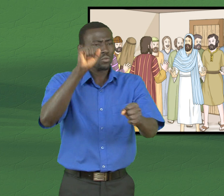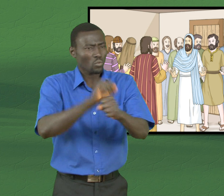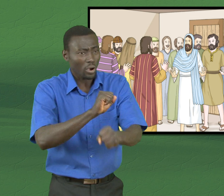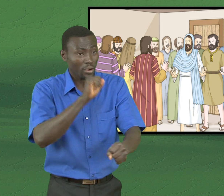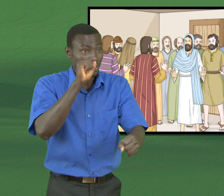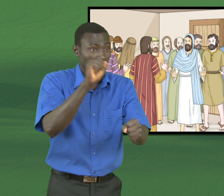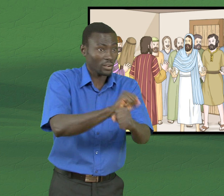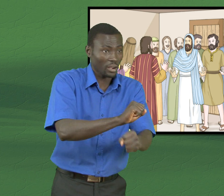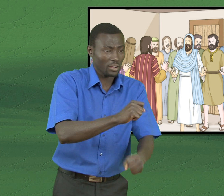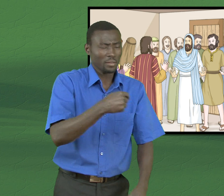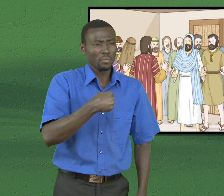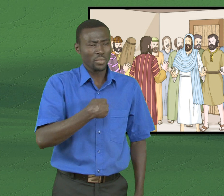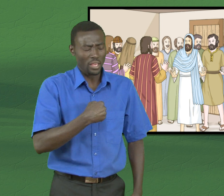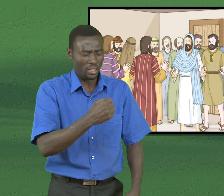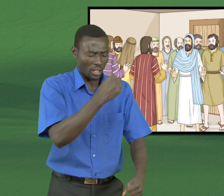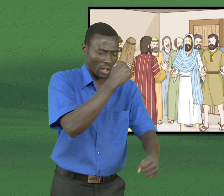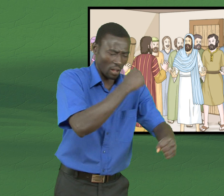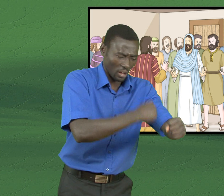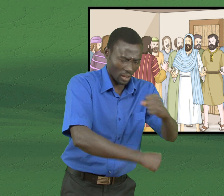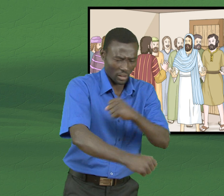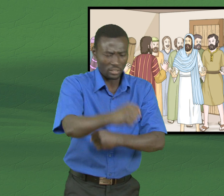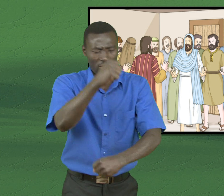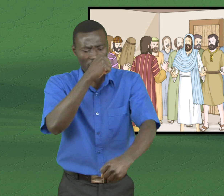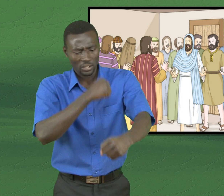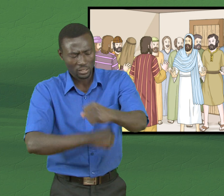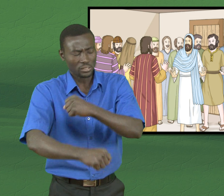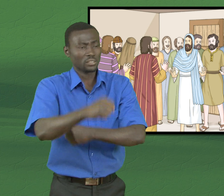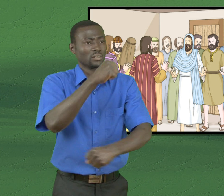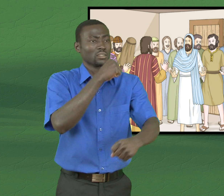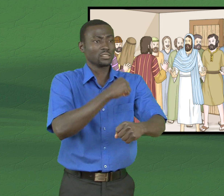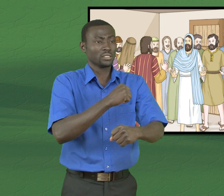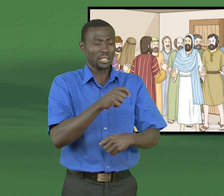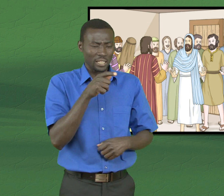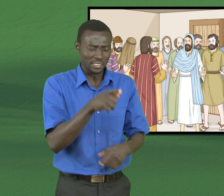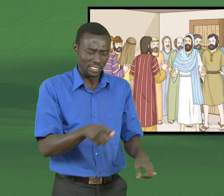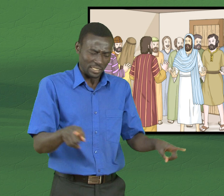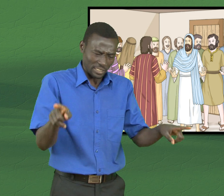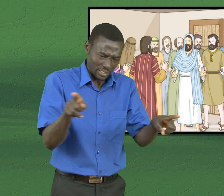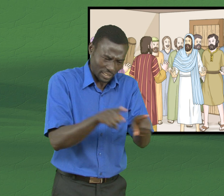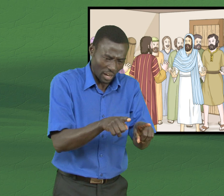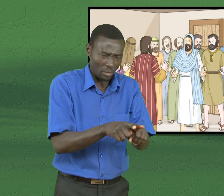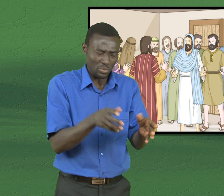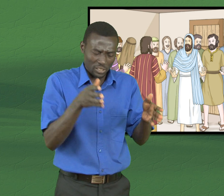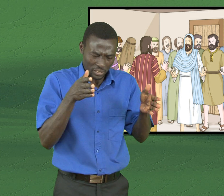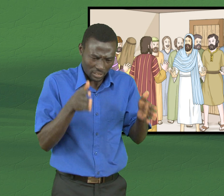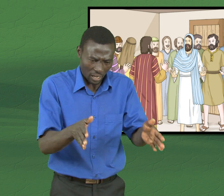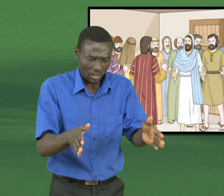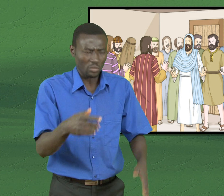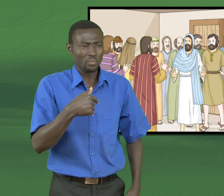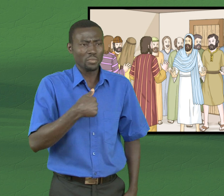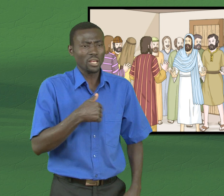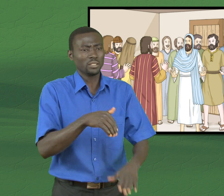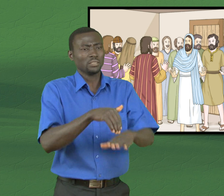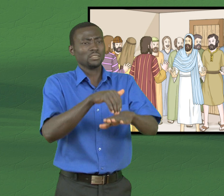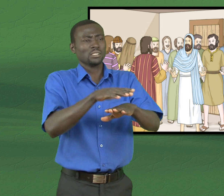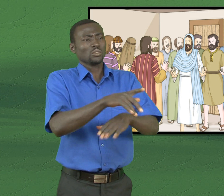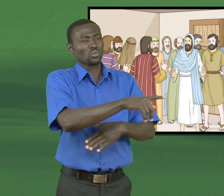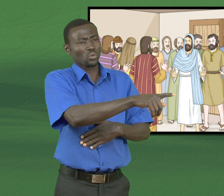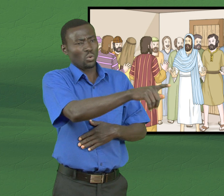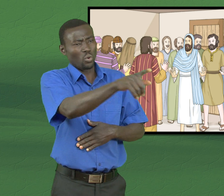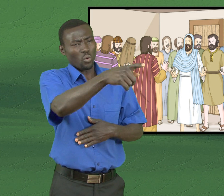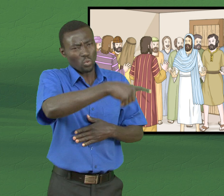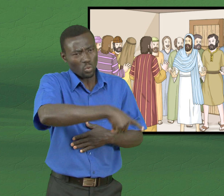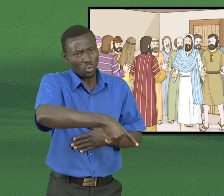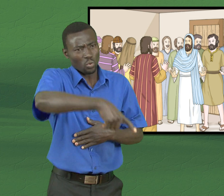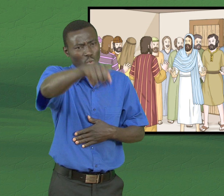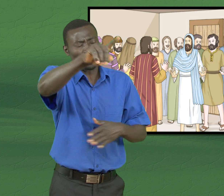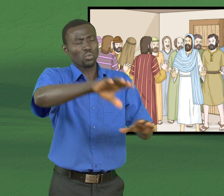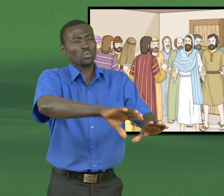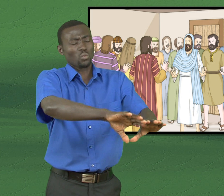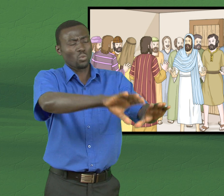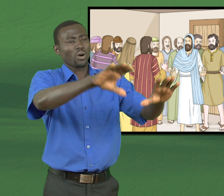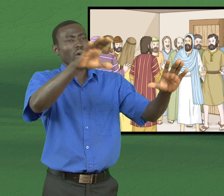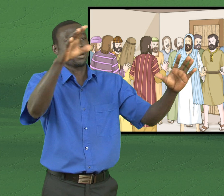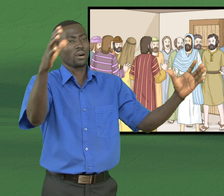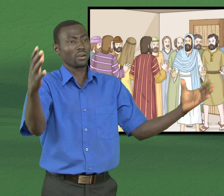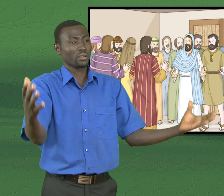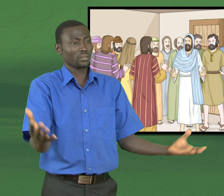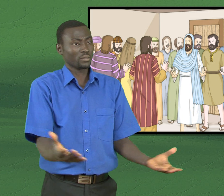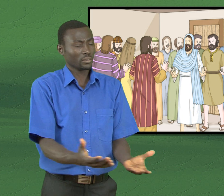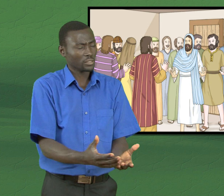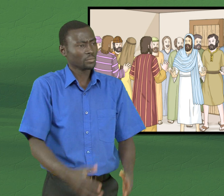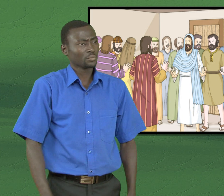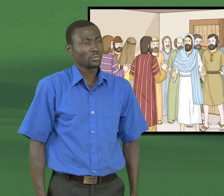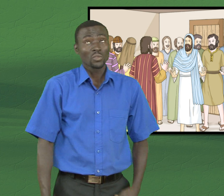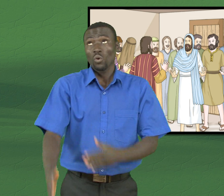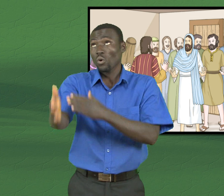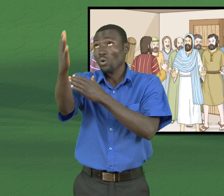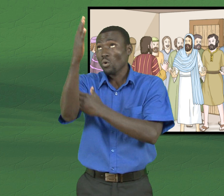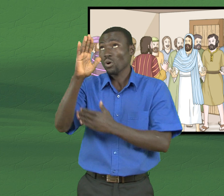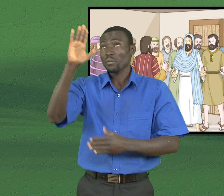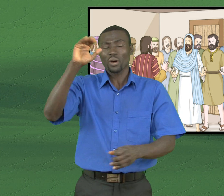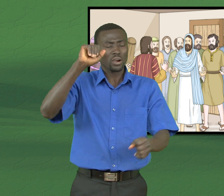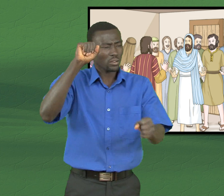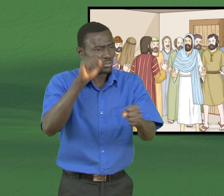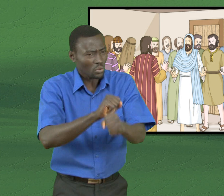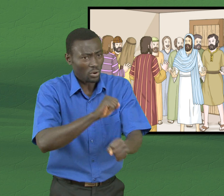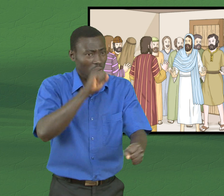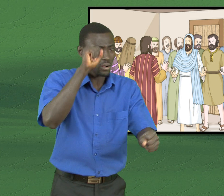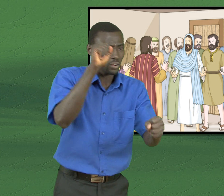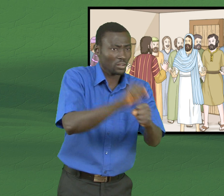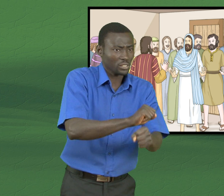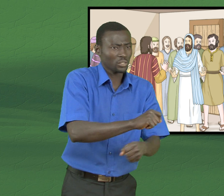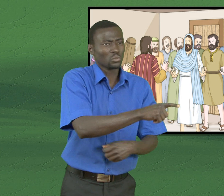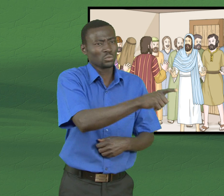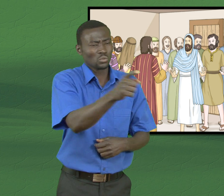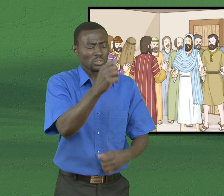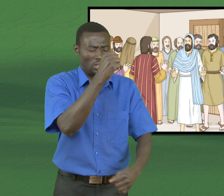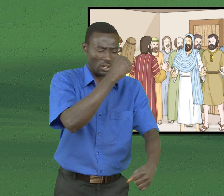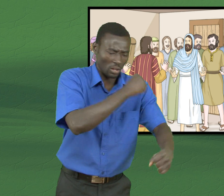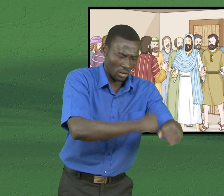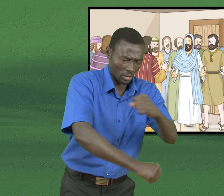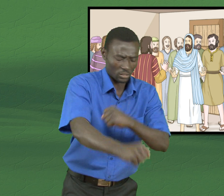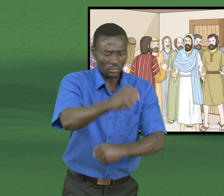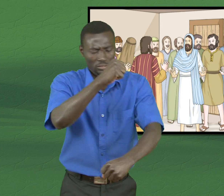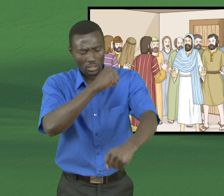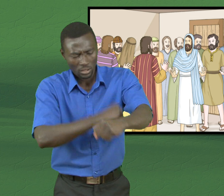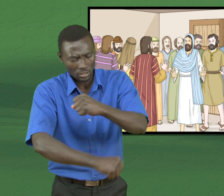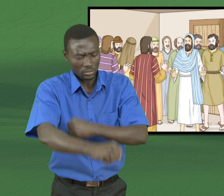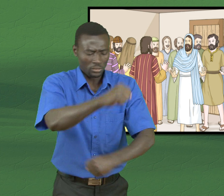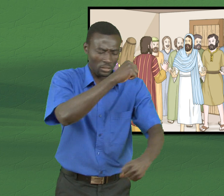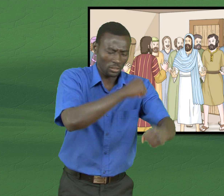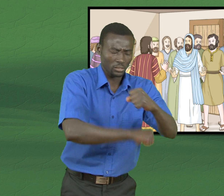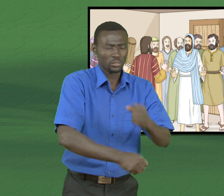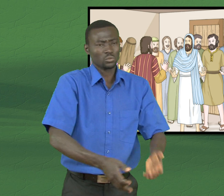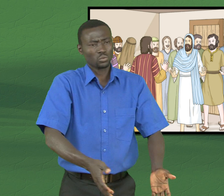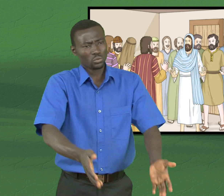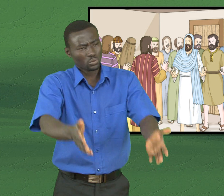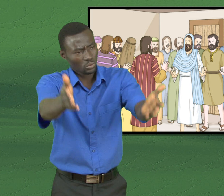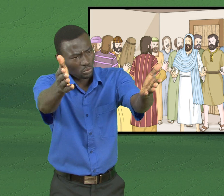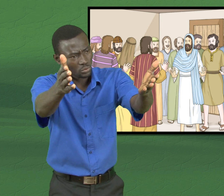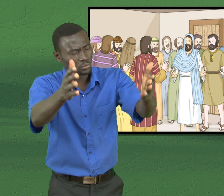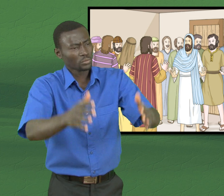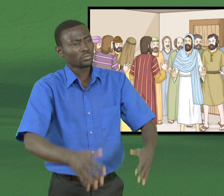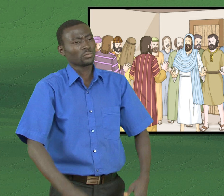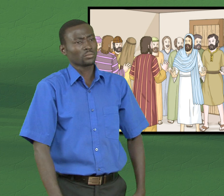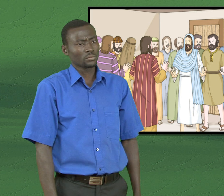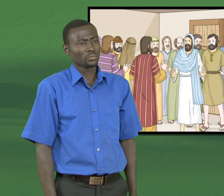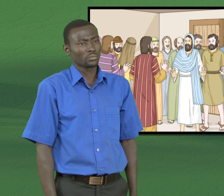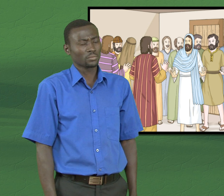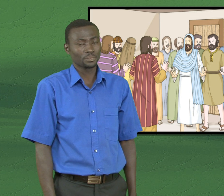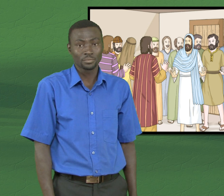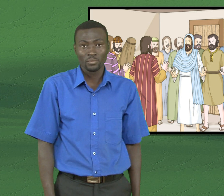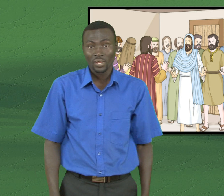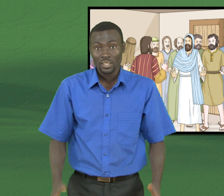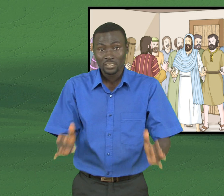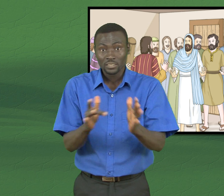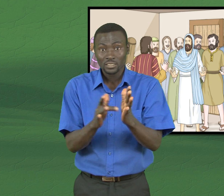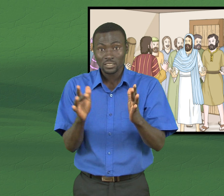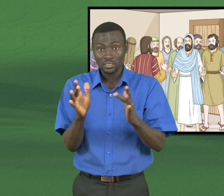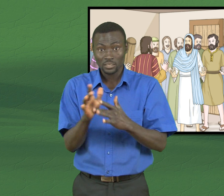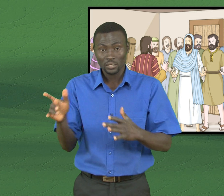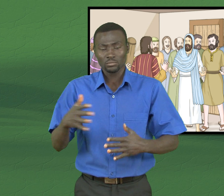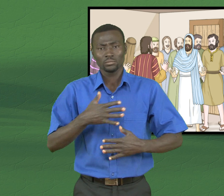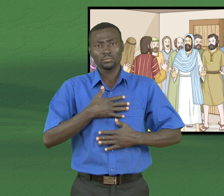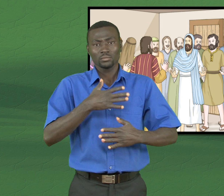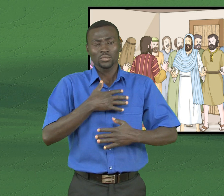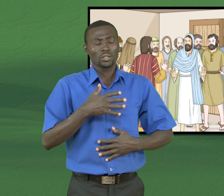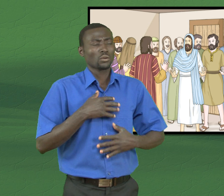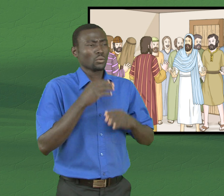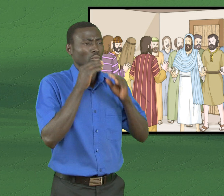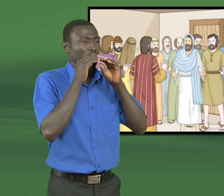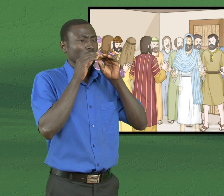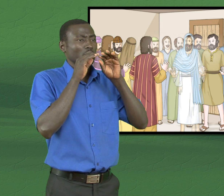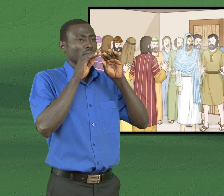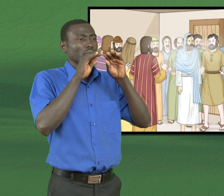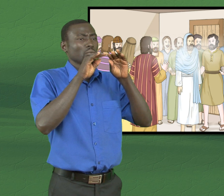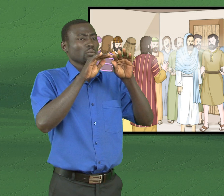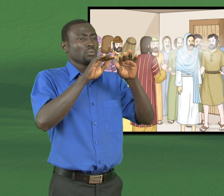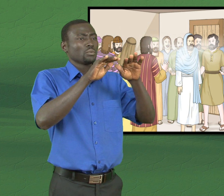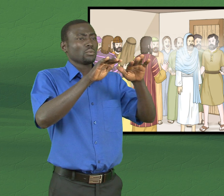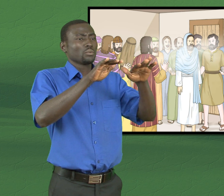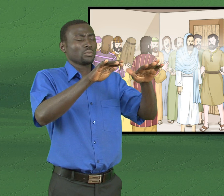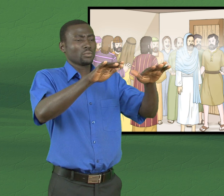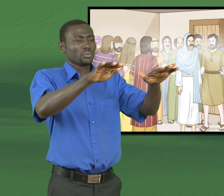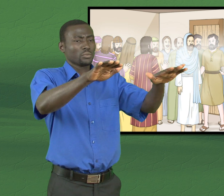As the Father has sent Me, so also I am sending you.”